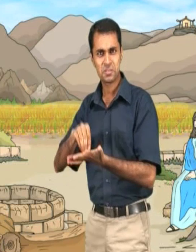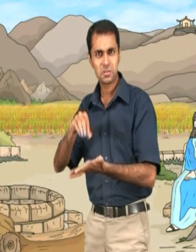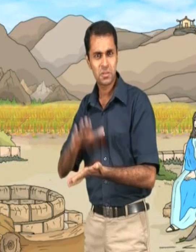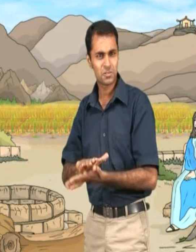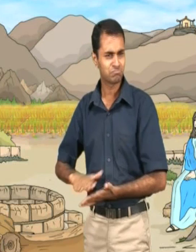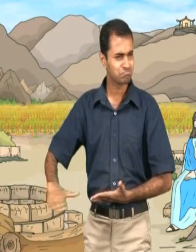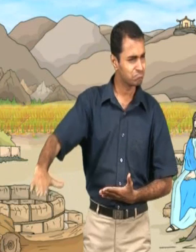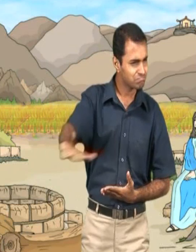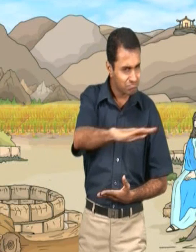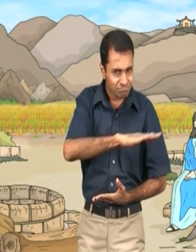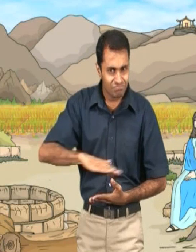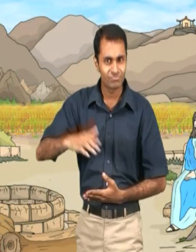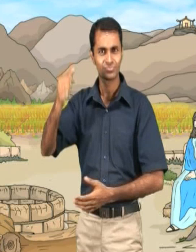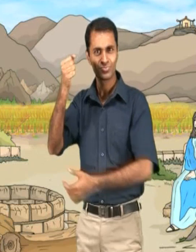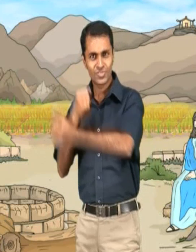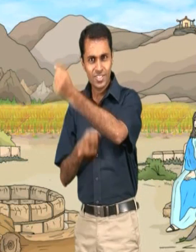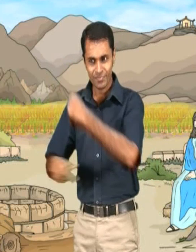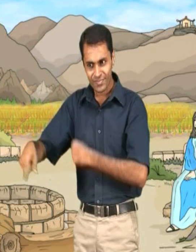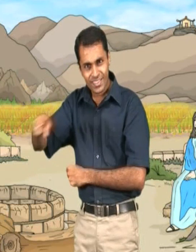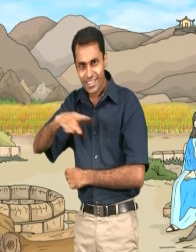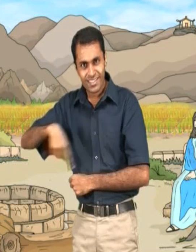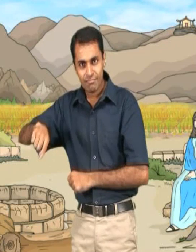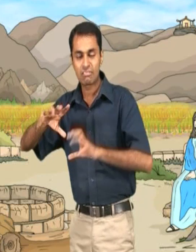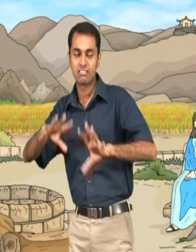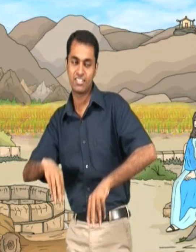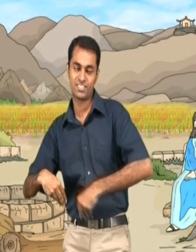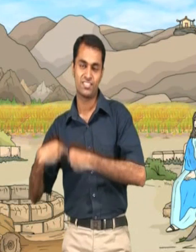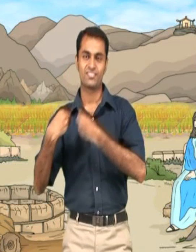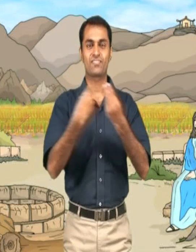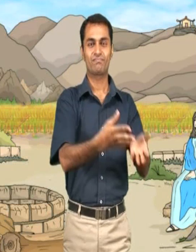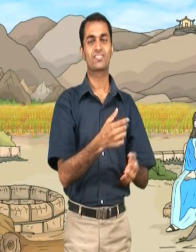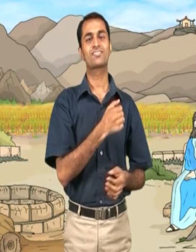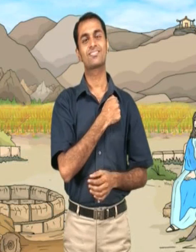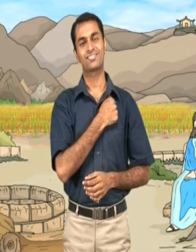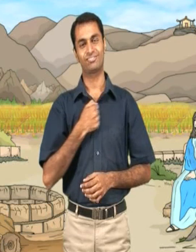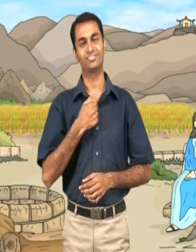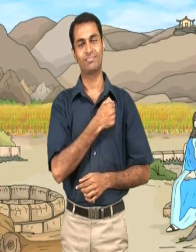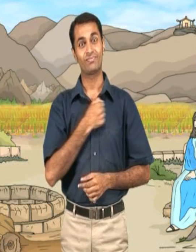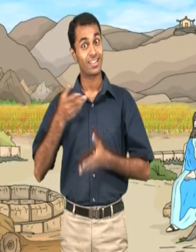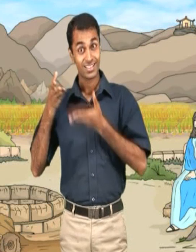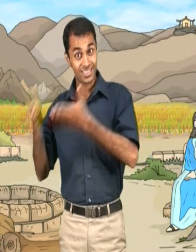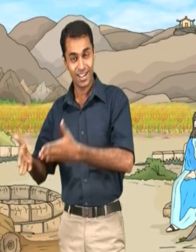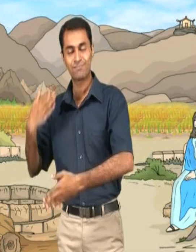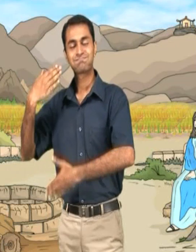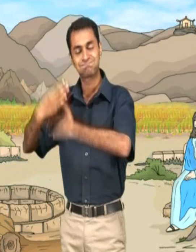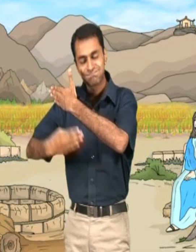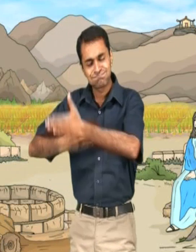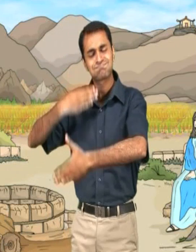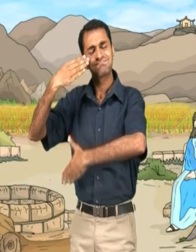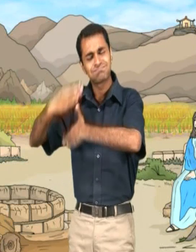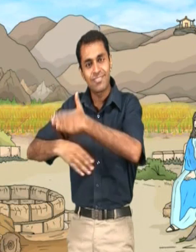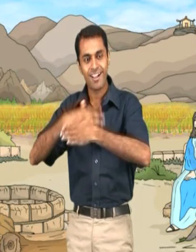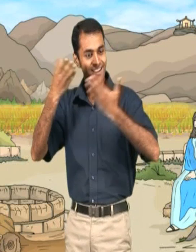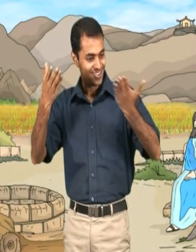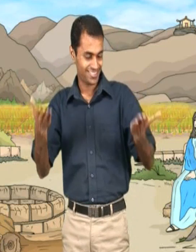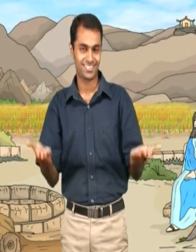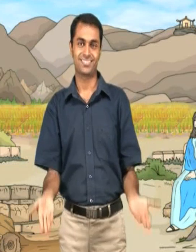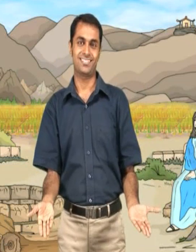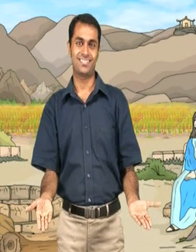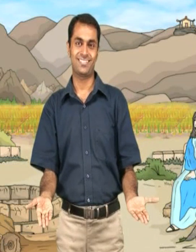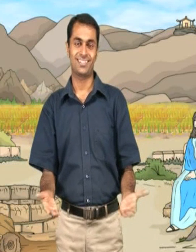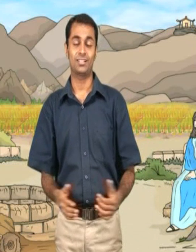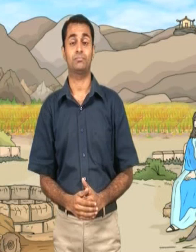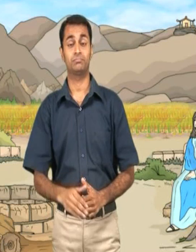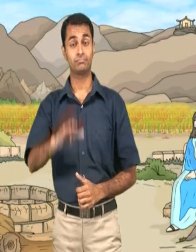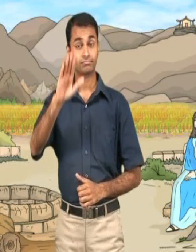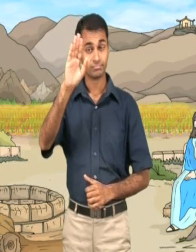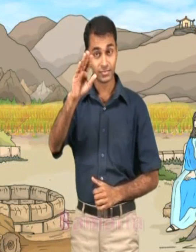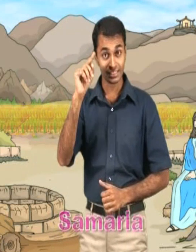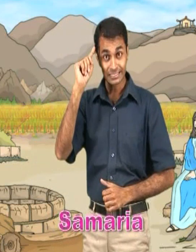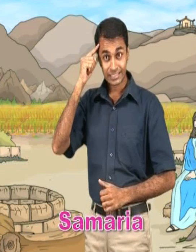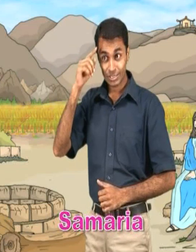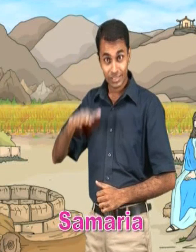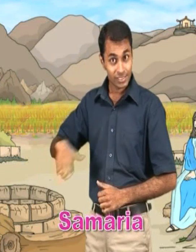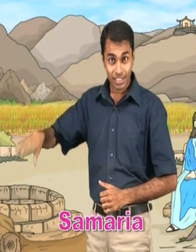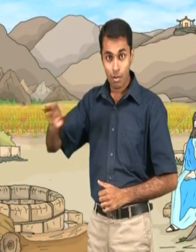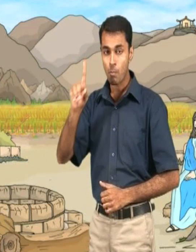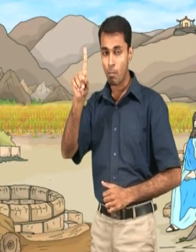It was about the sixth hour.